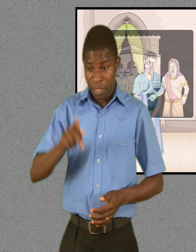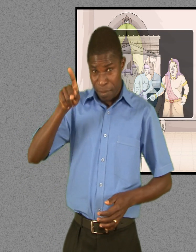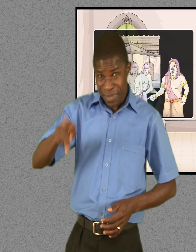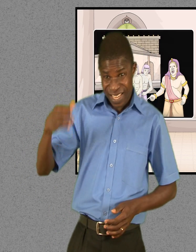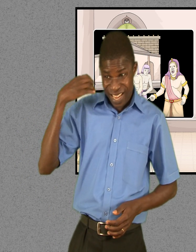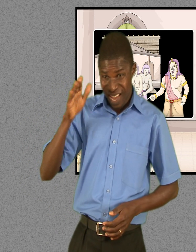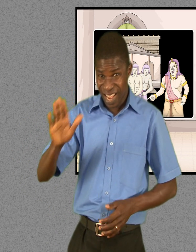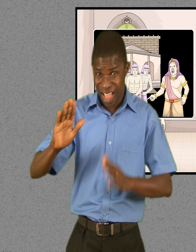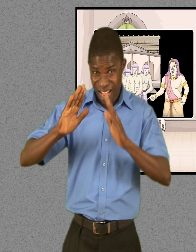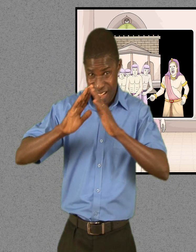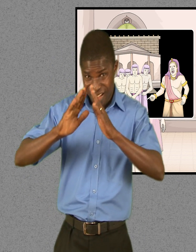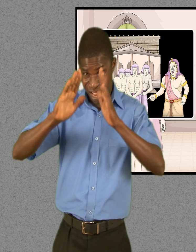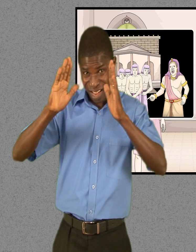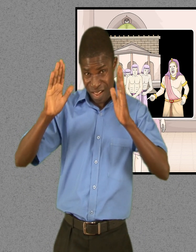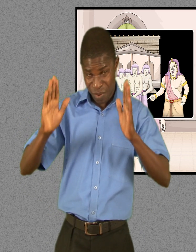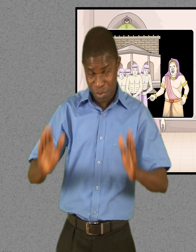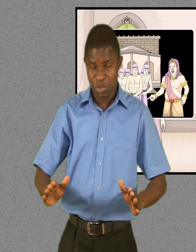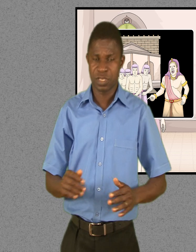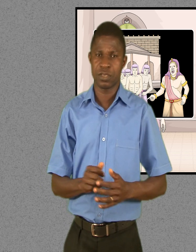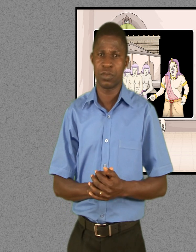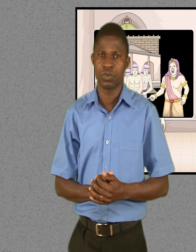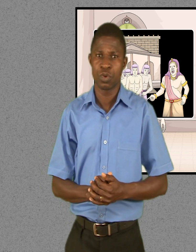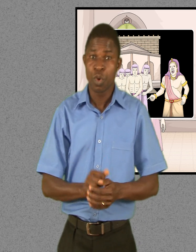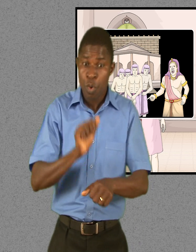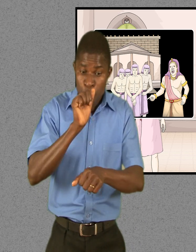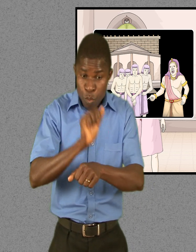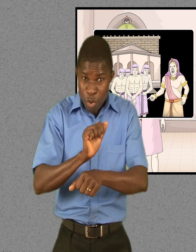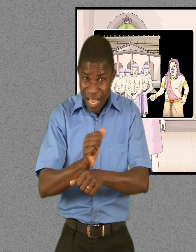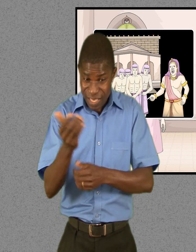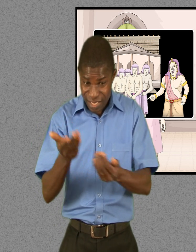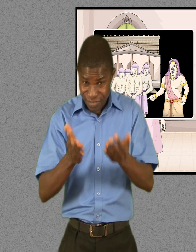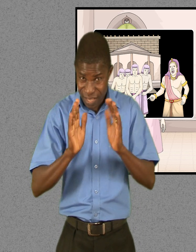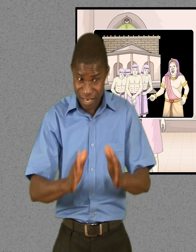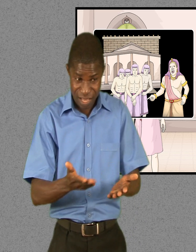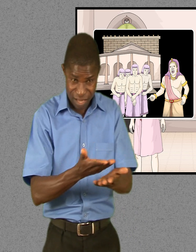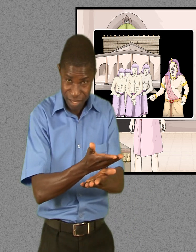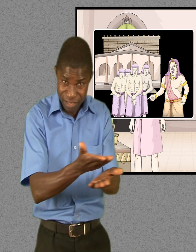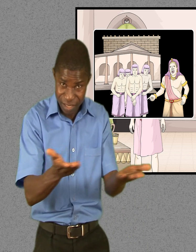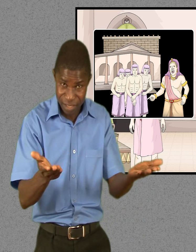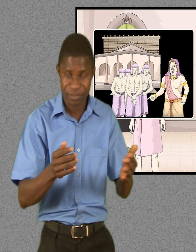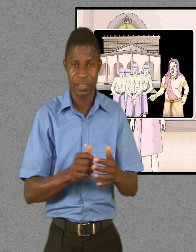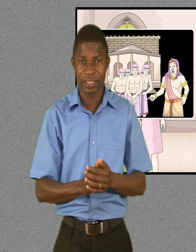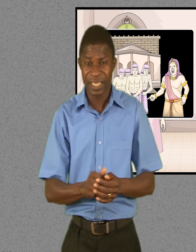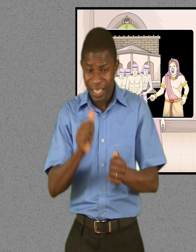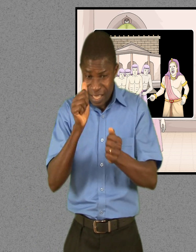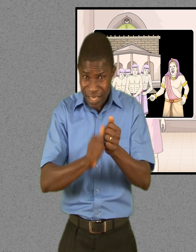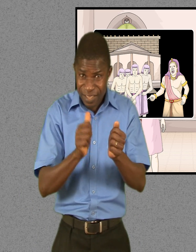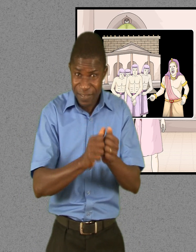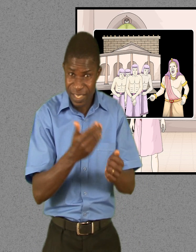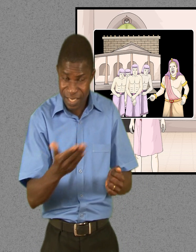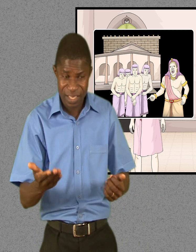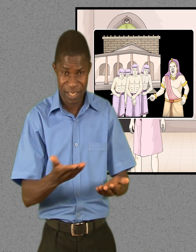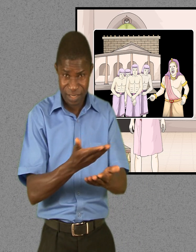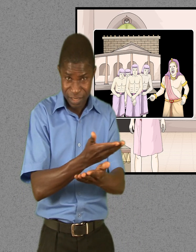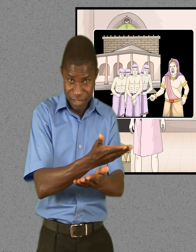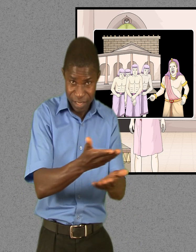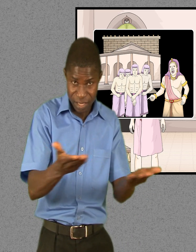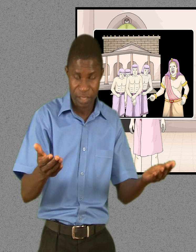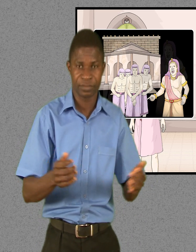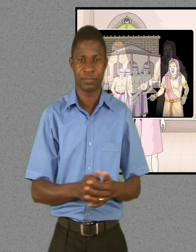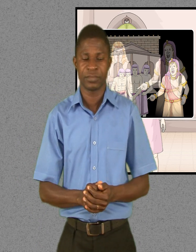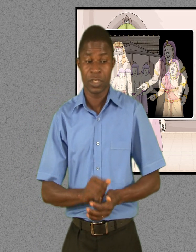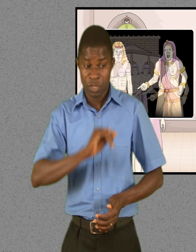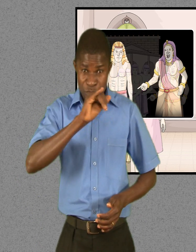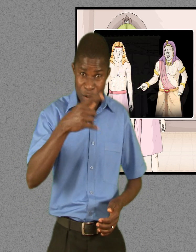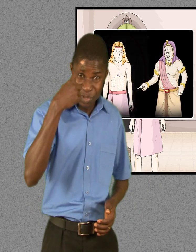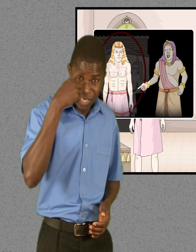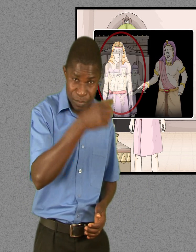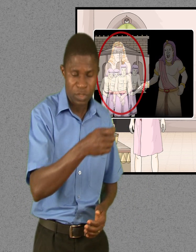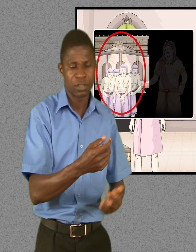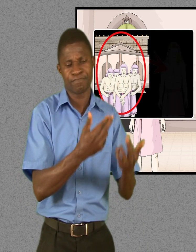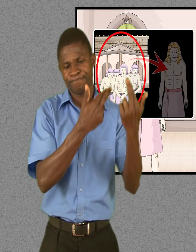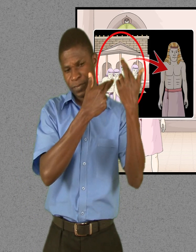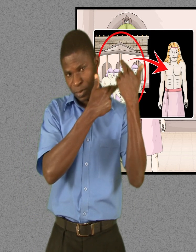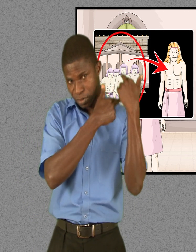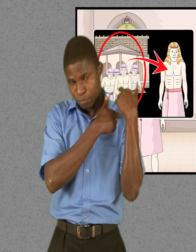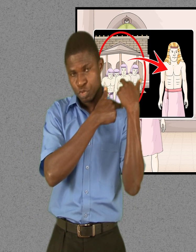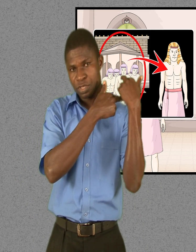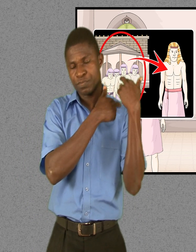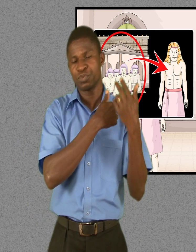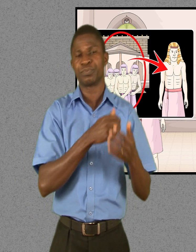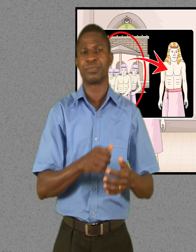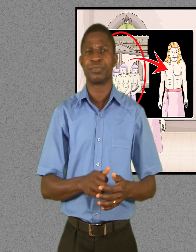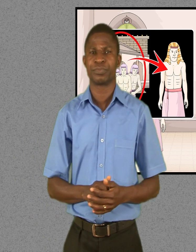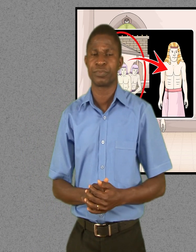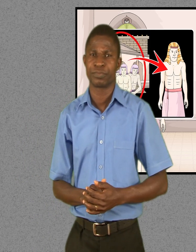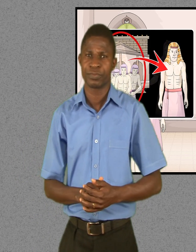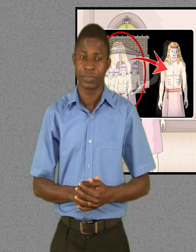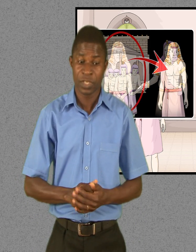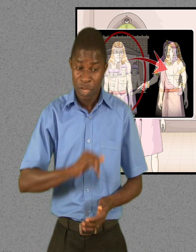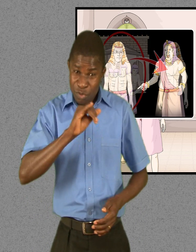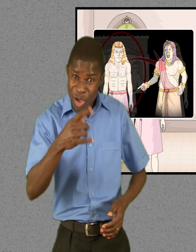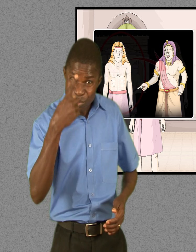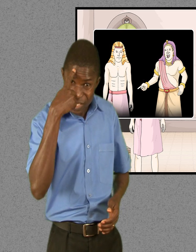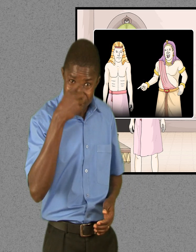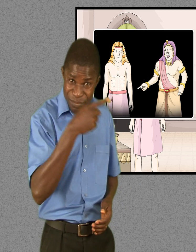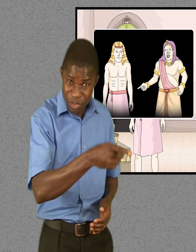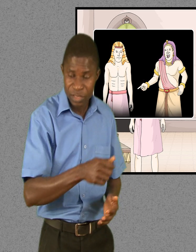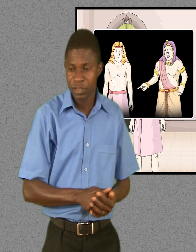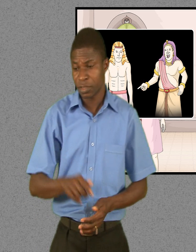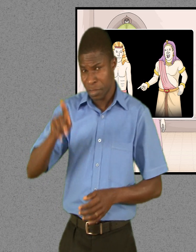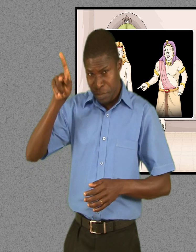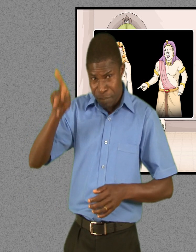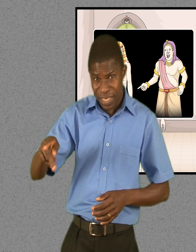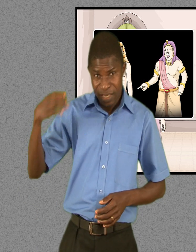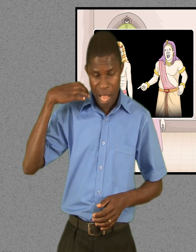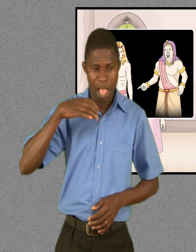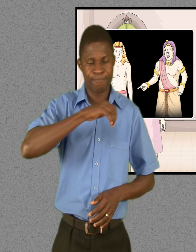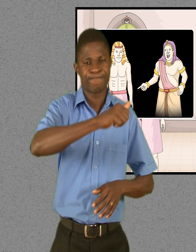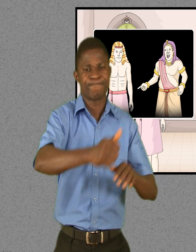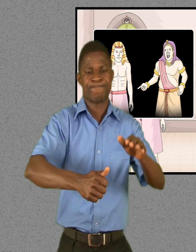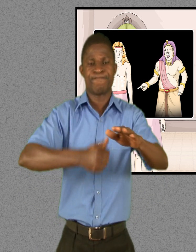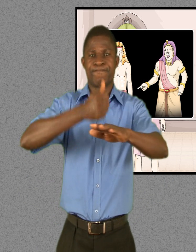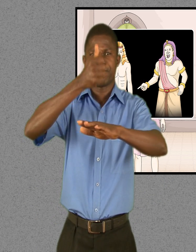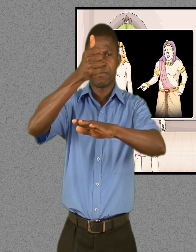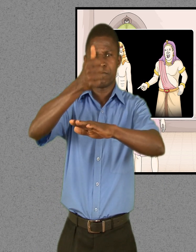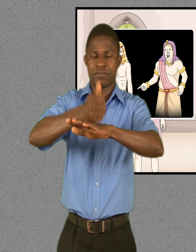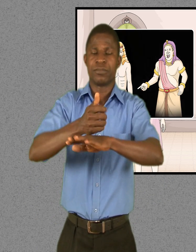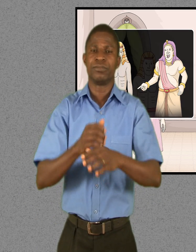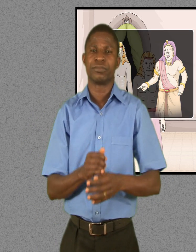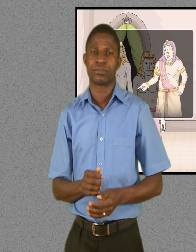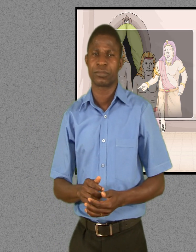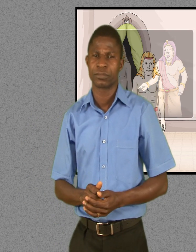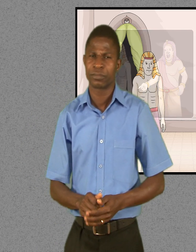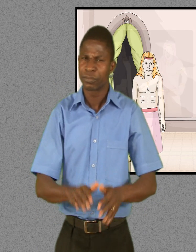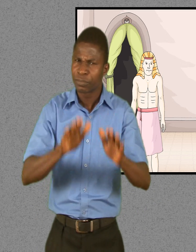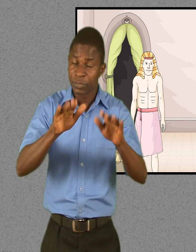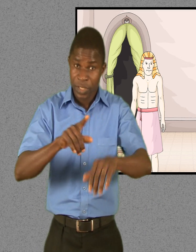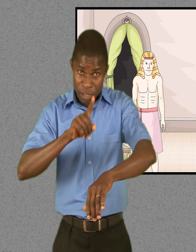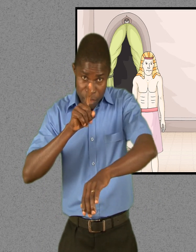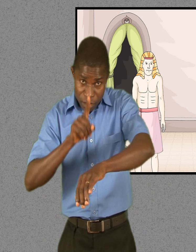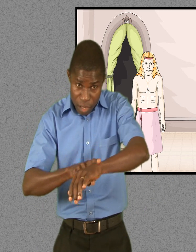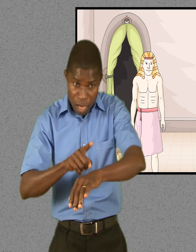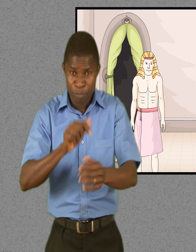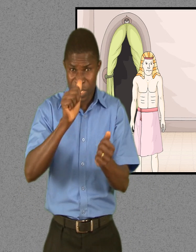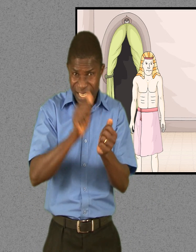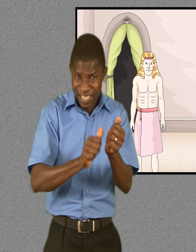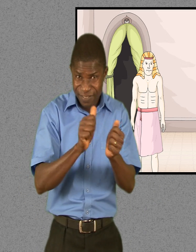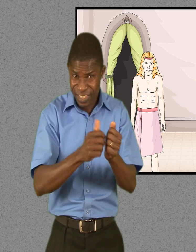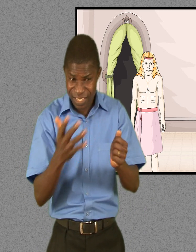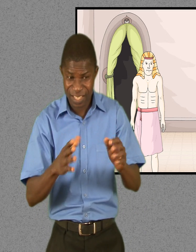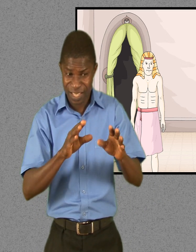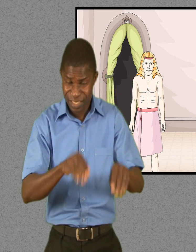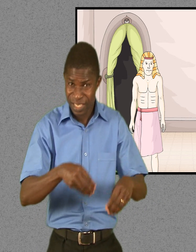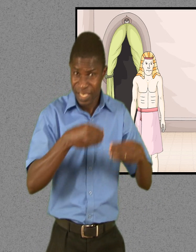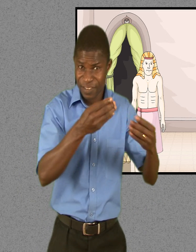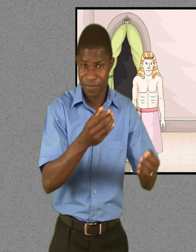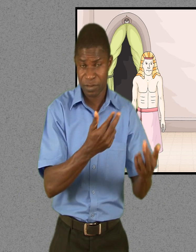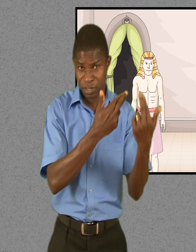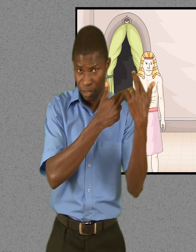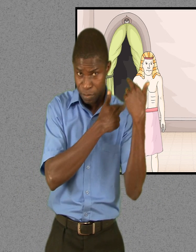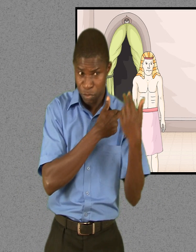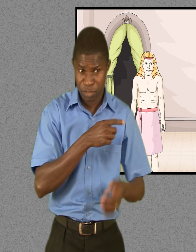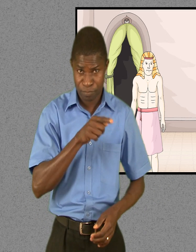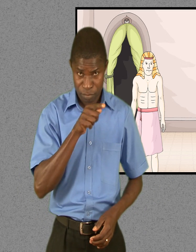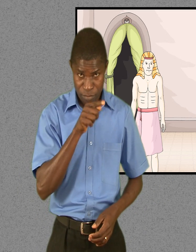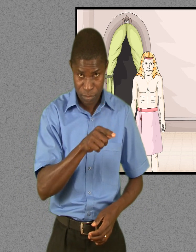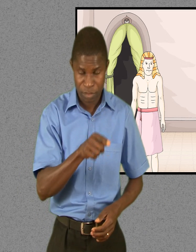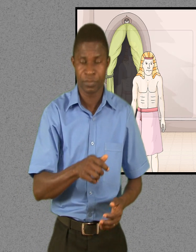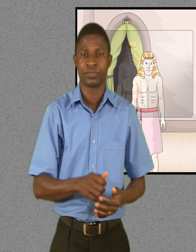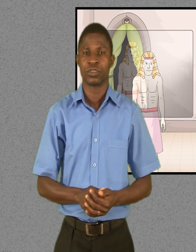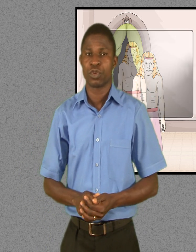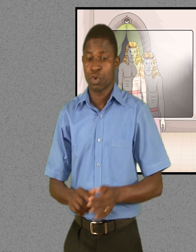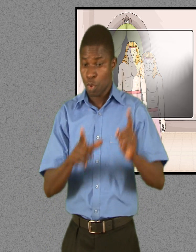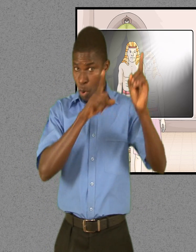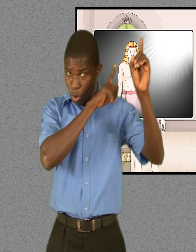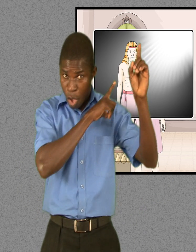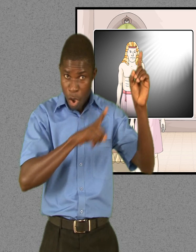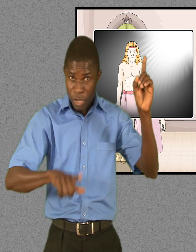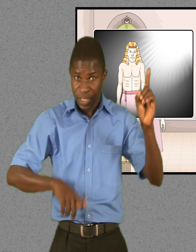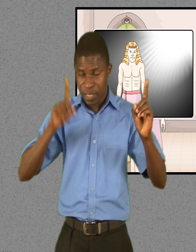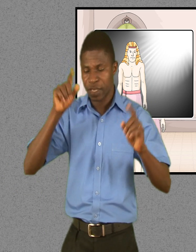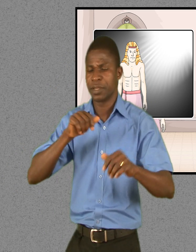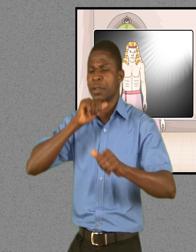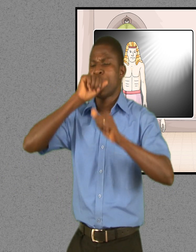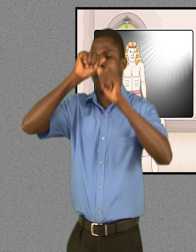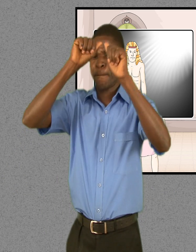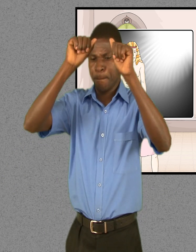Potiphar put him in charge of his household and entrusted him with everything he owned.